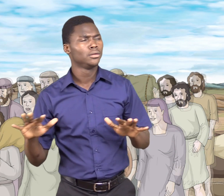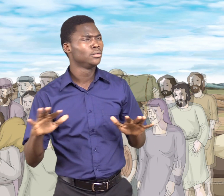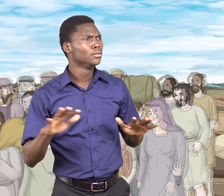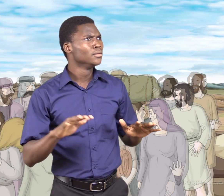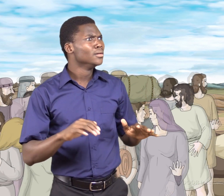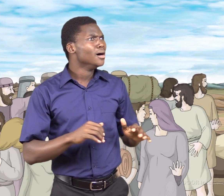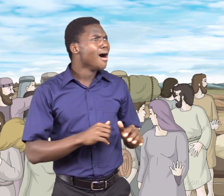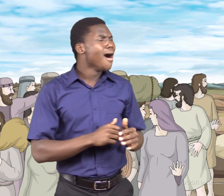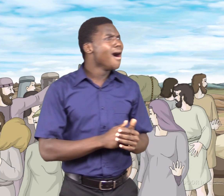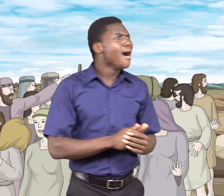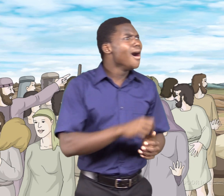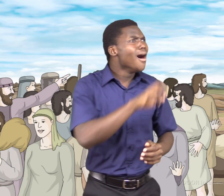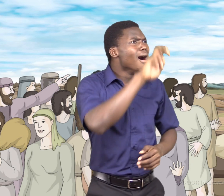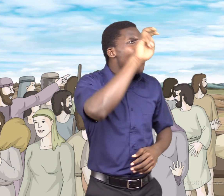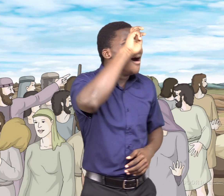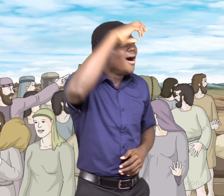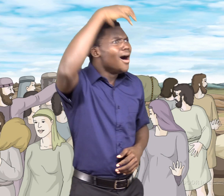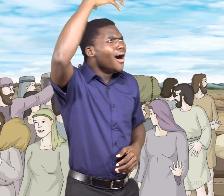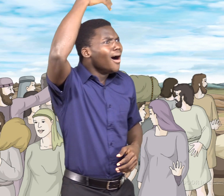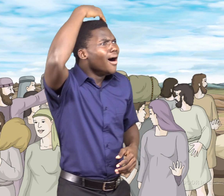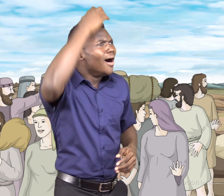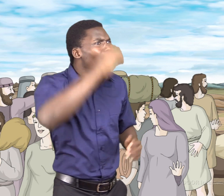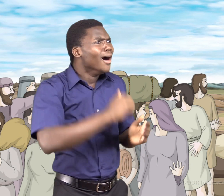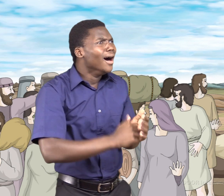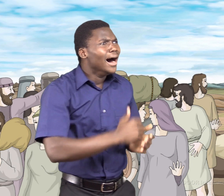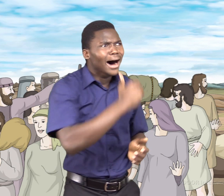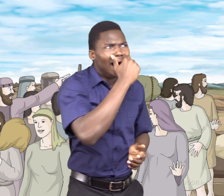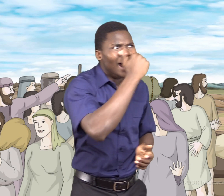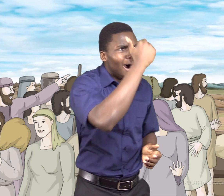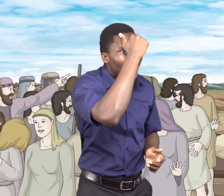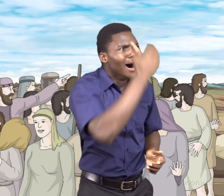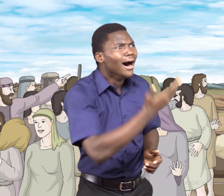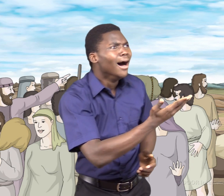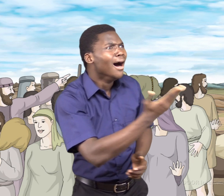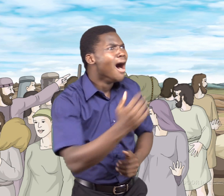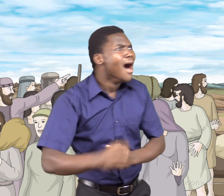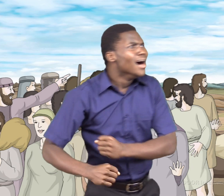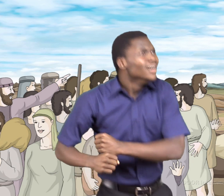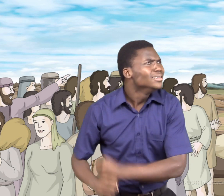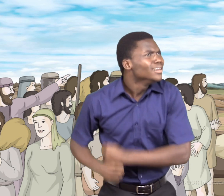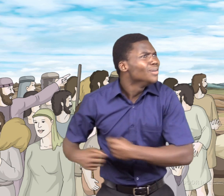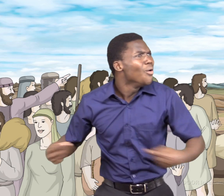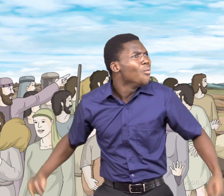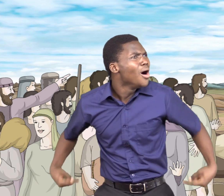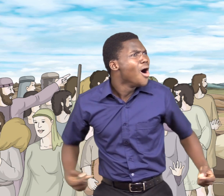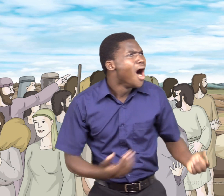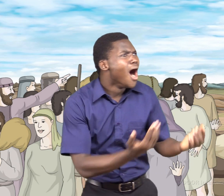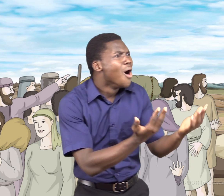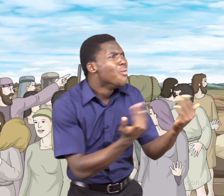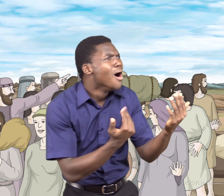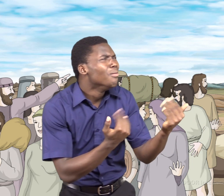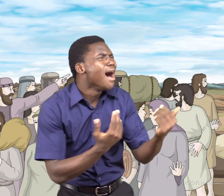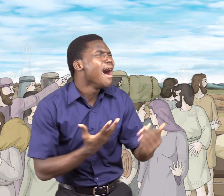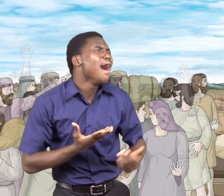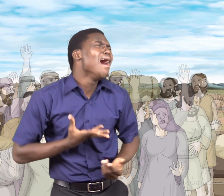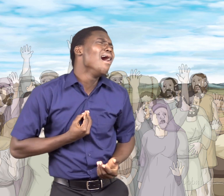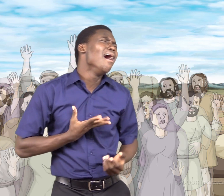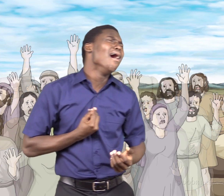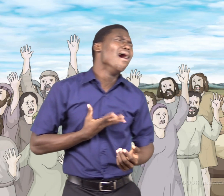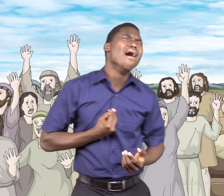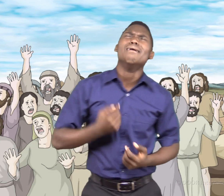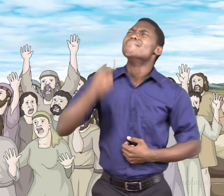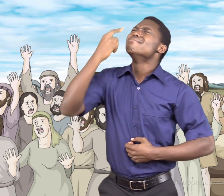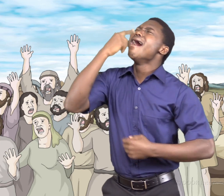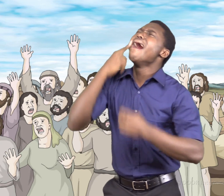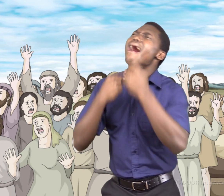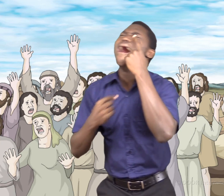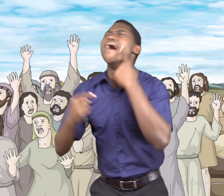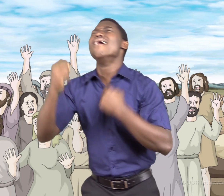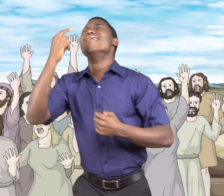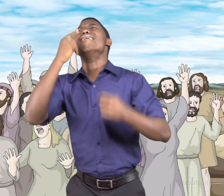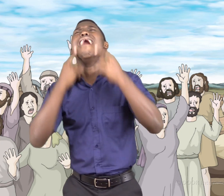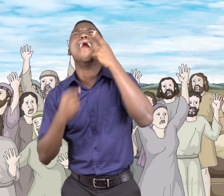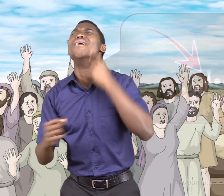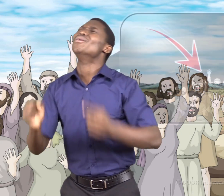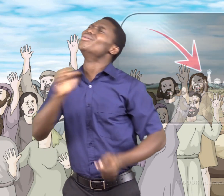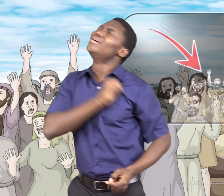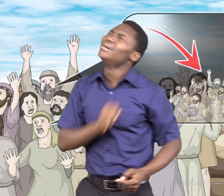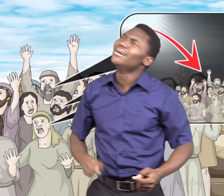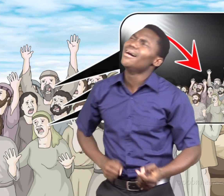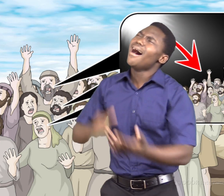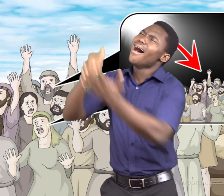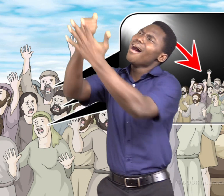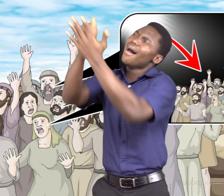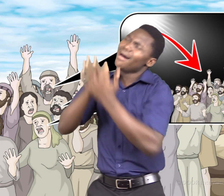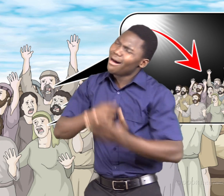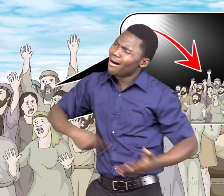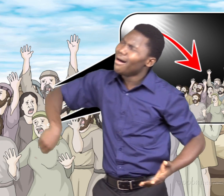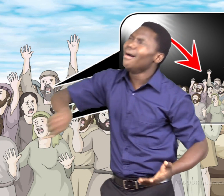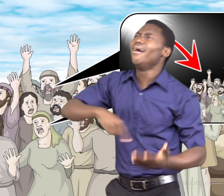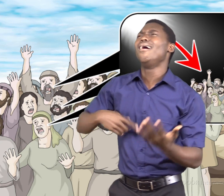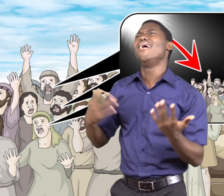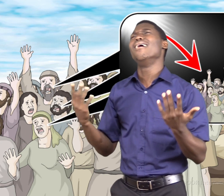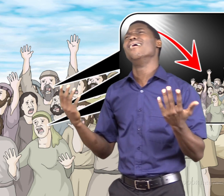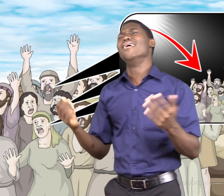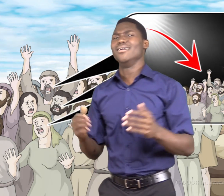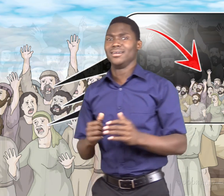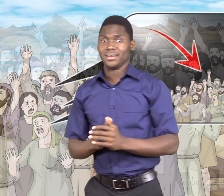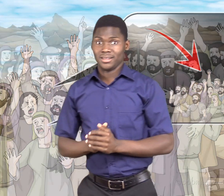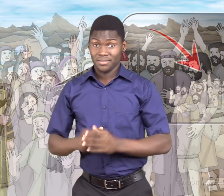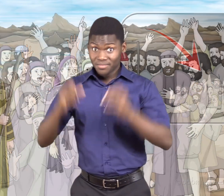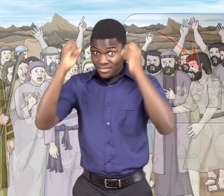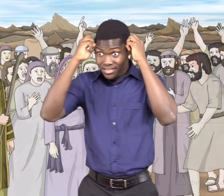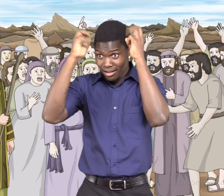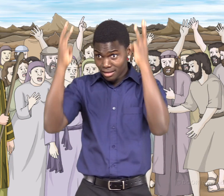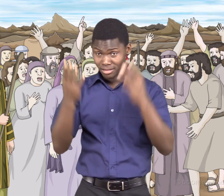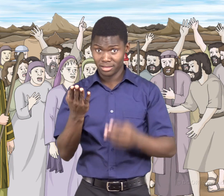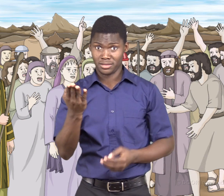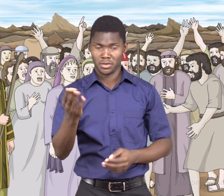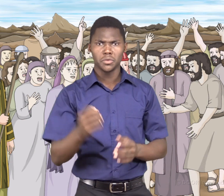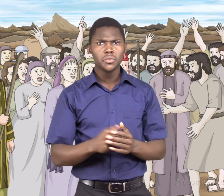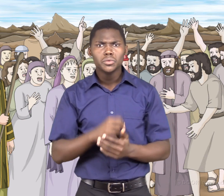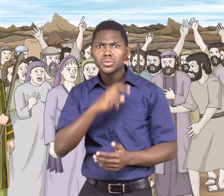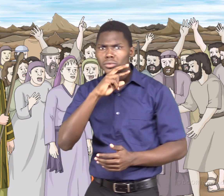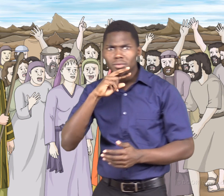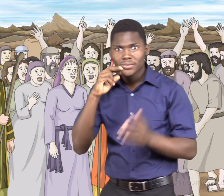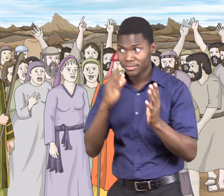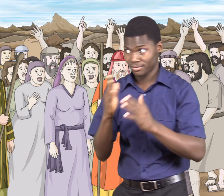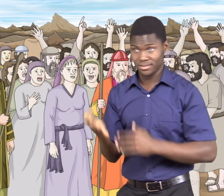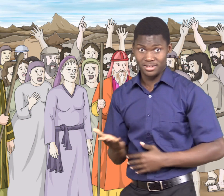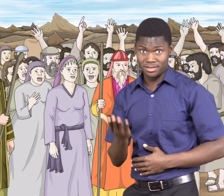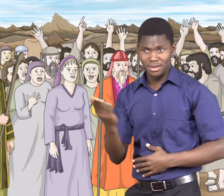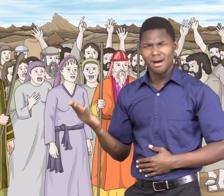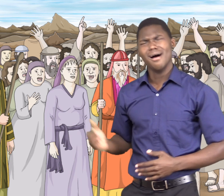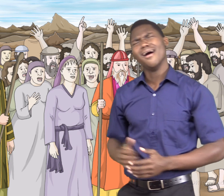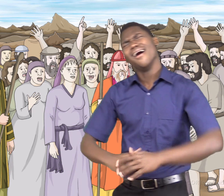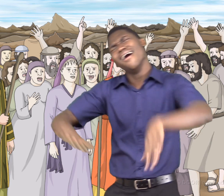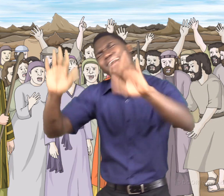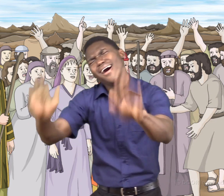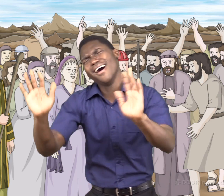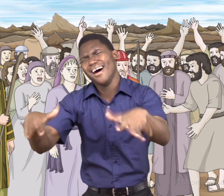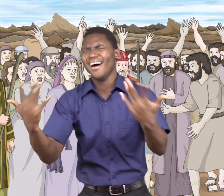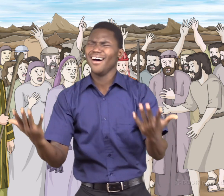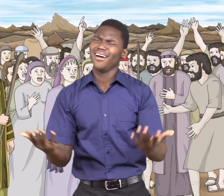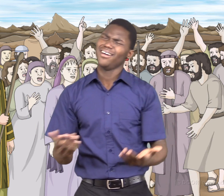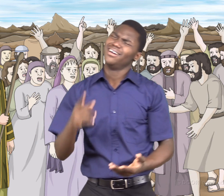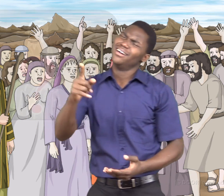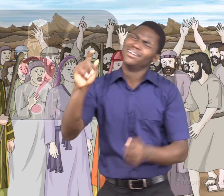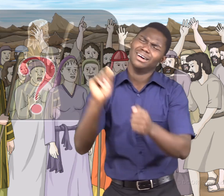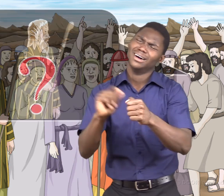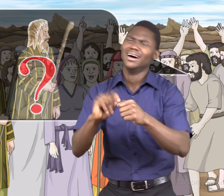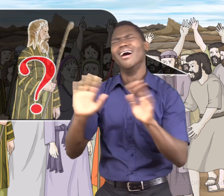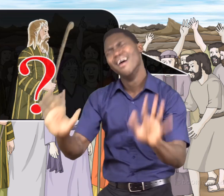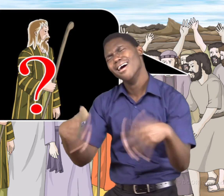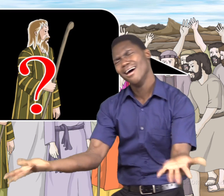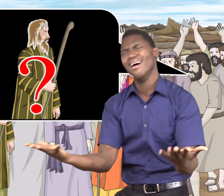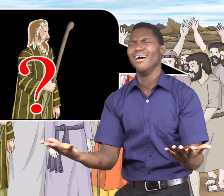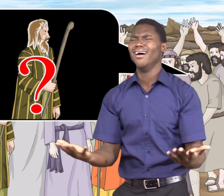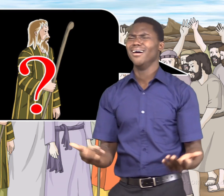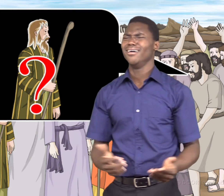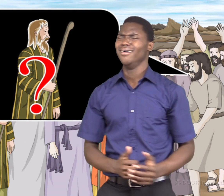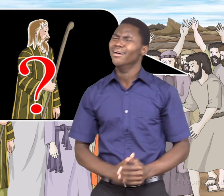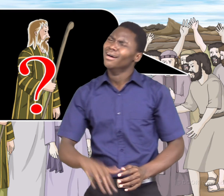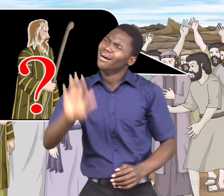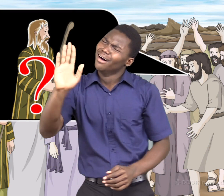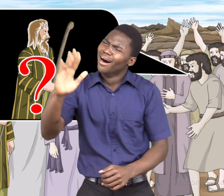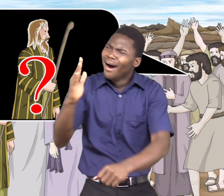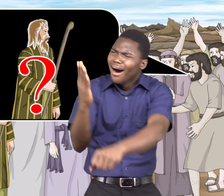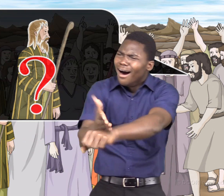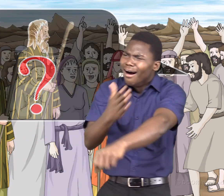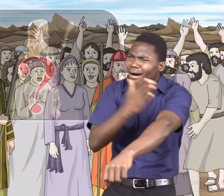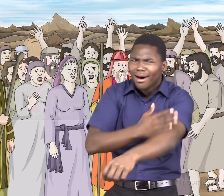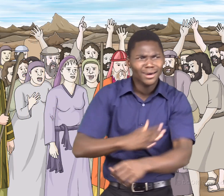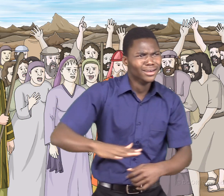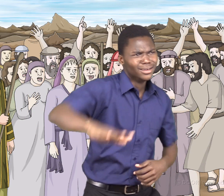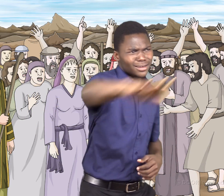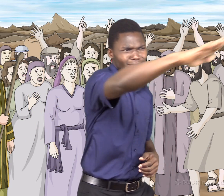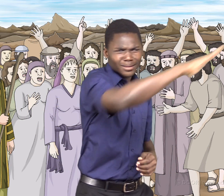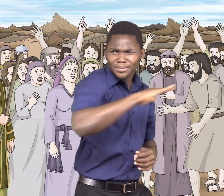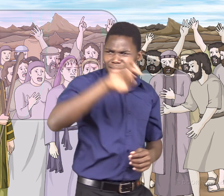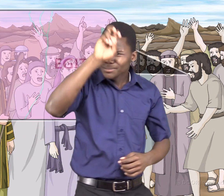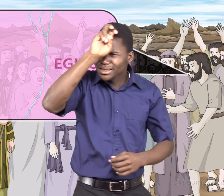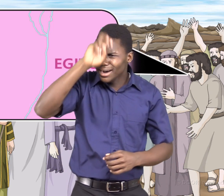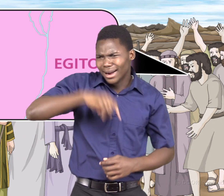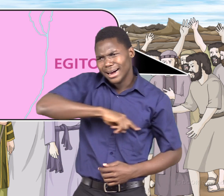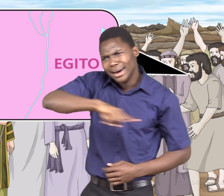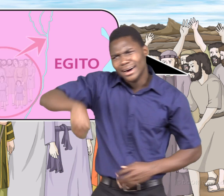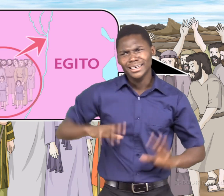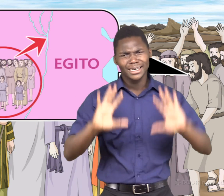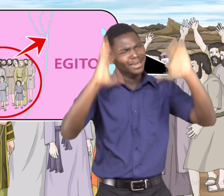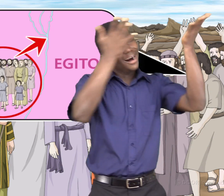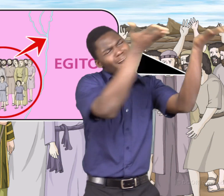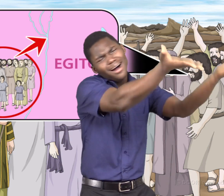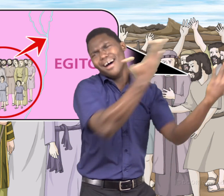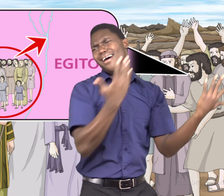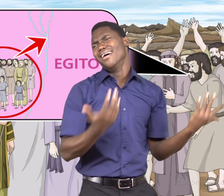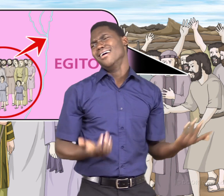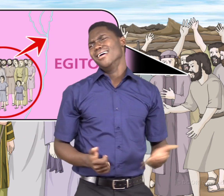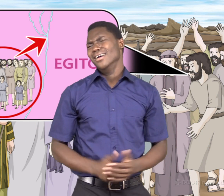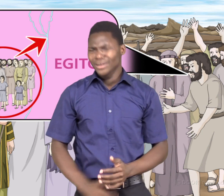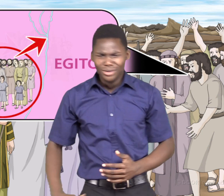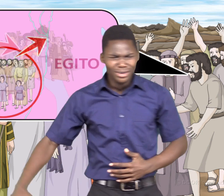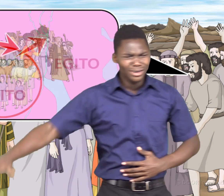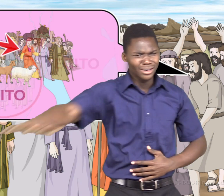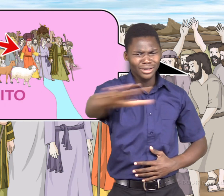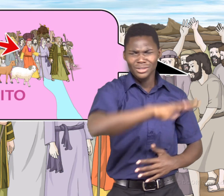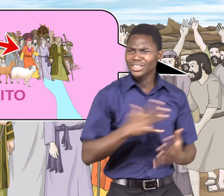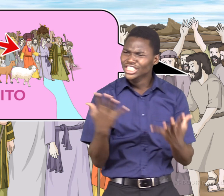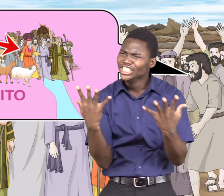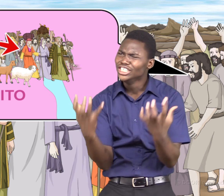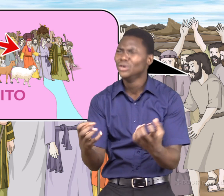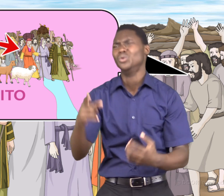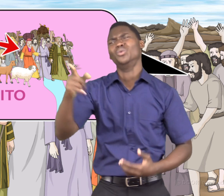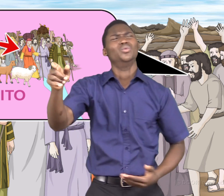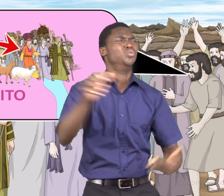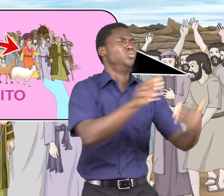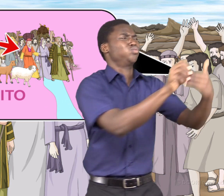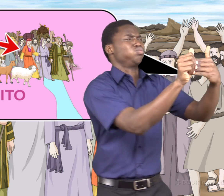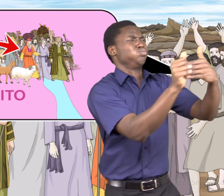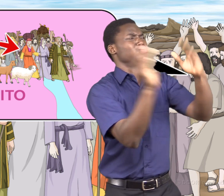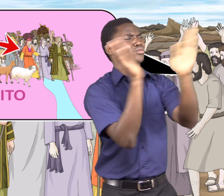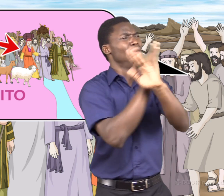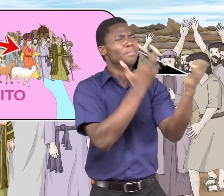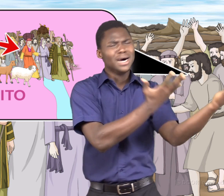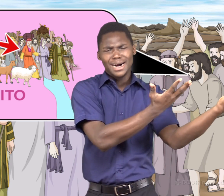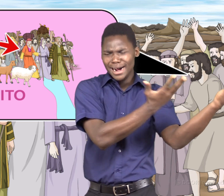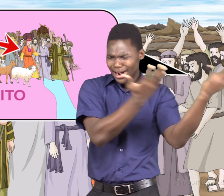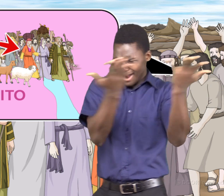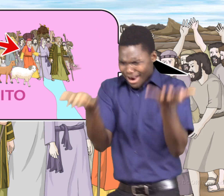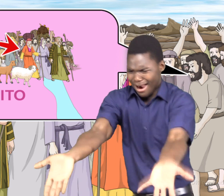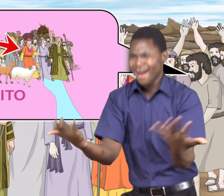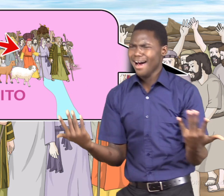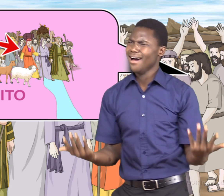As Pharaoh approached, the Israelites looked up and saw the Egyptians marching after them, and they were terrified and cried out to the LORD.